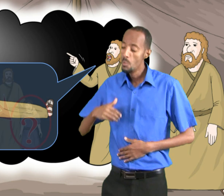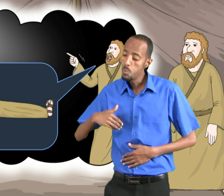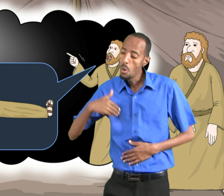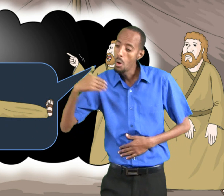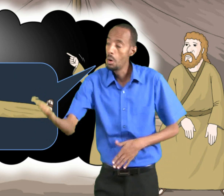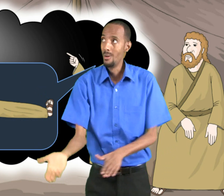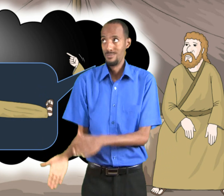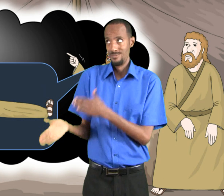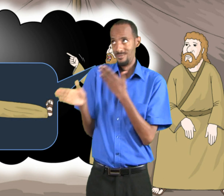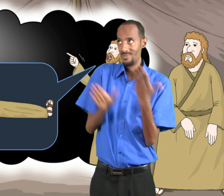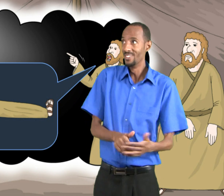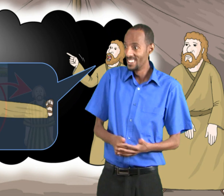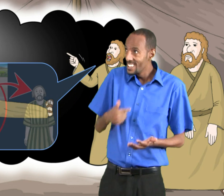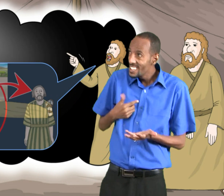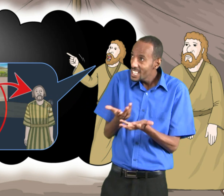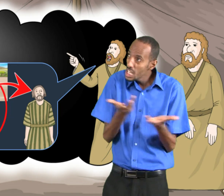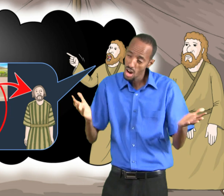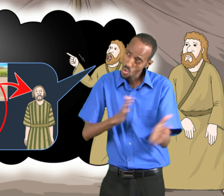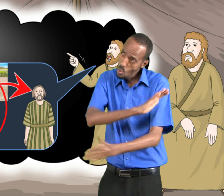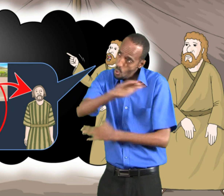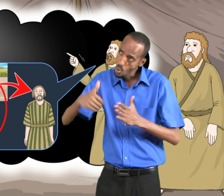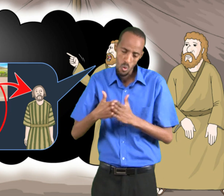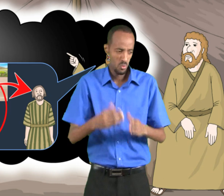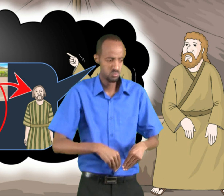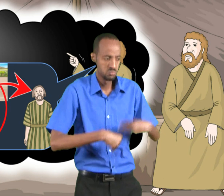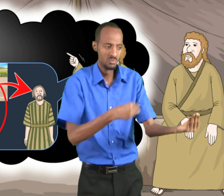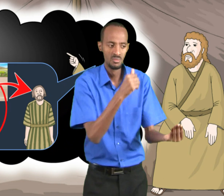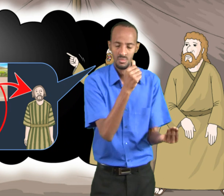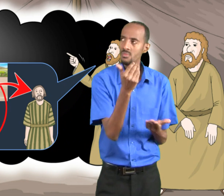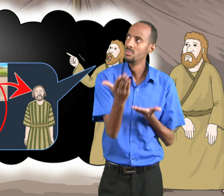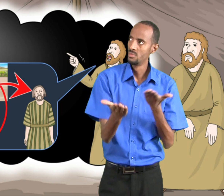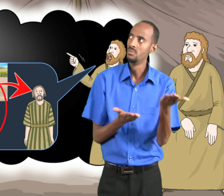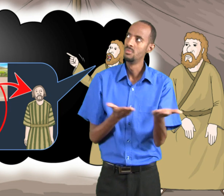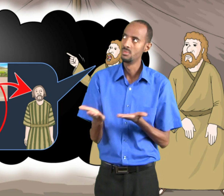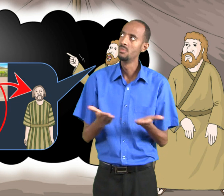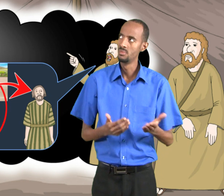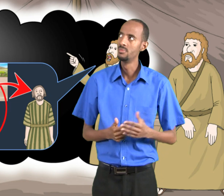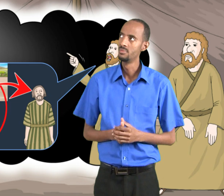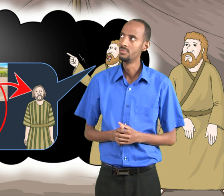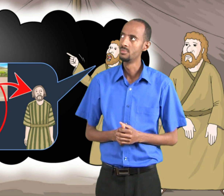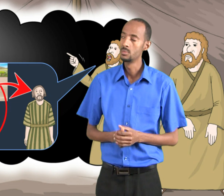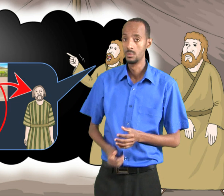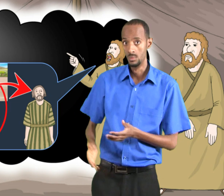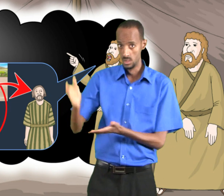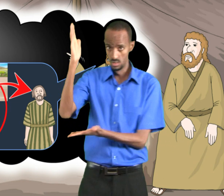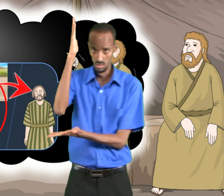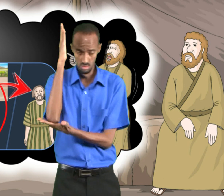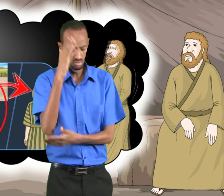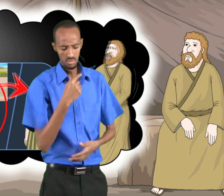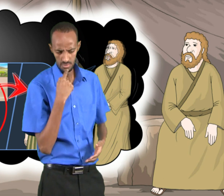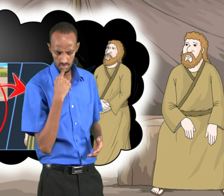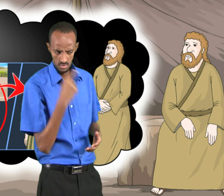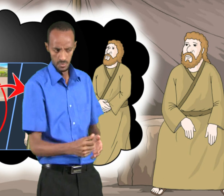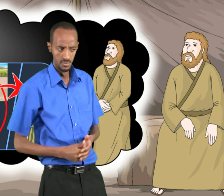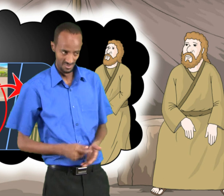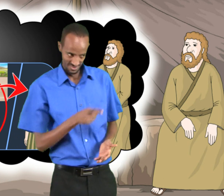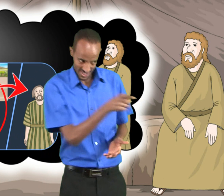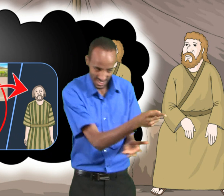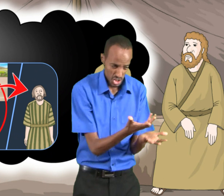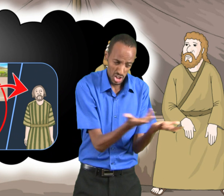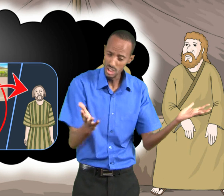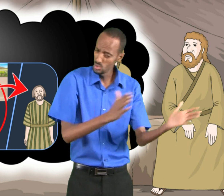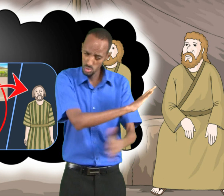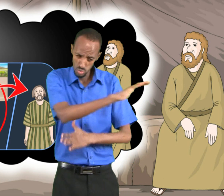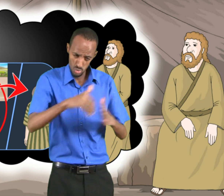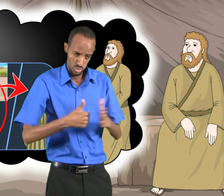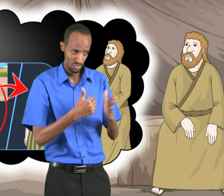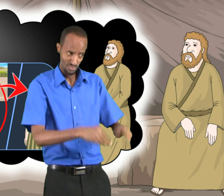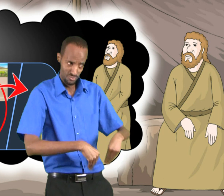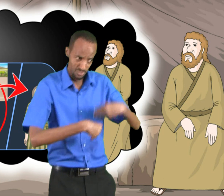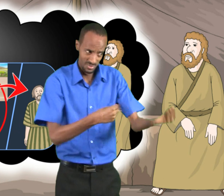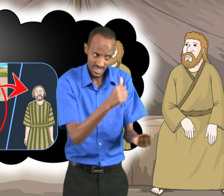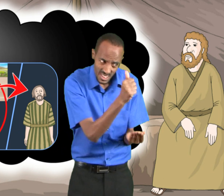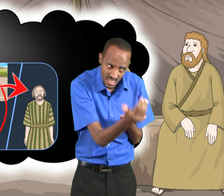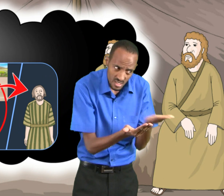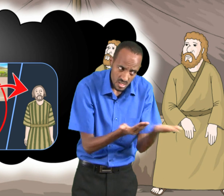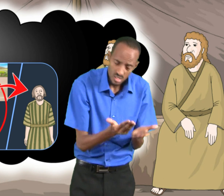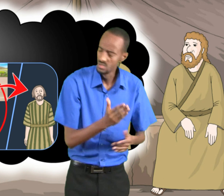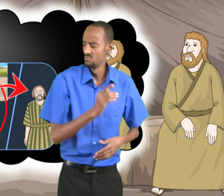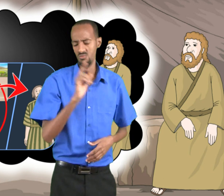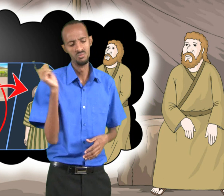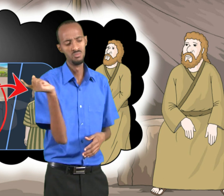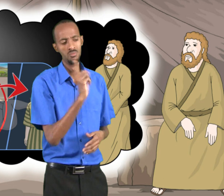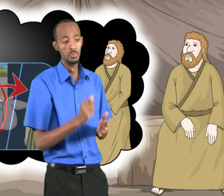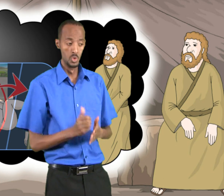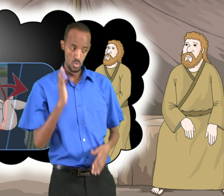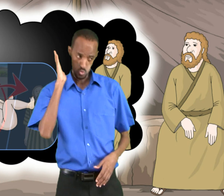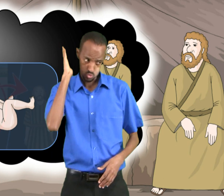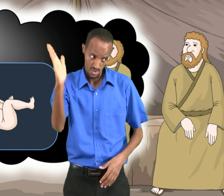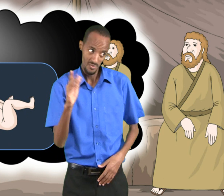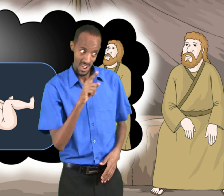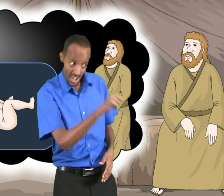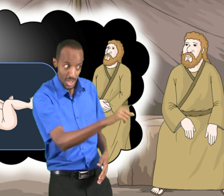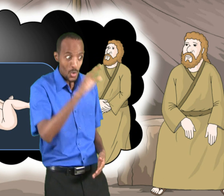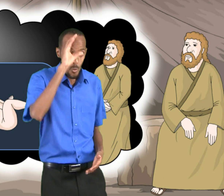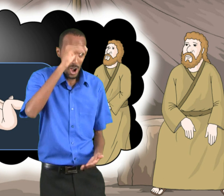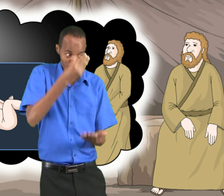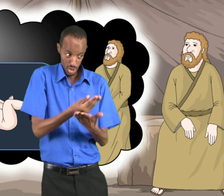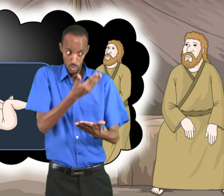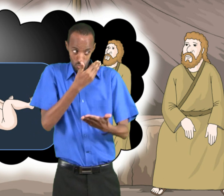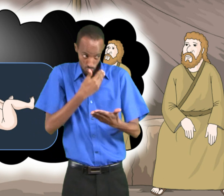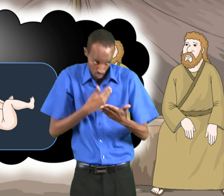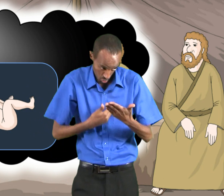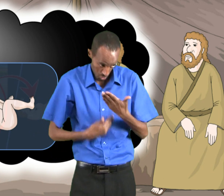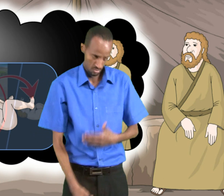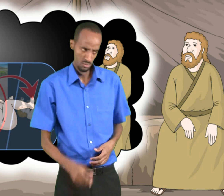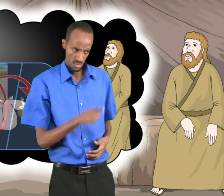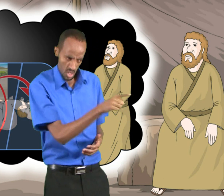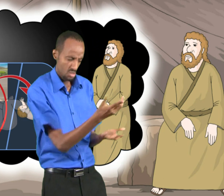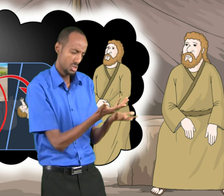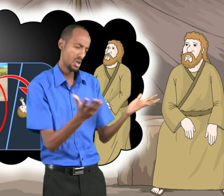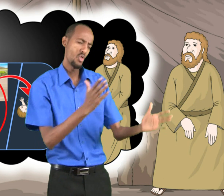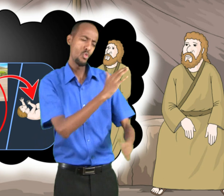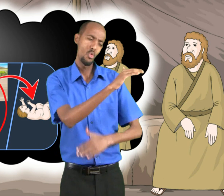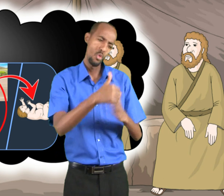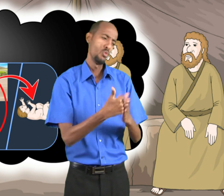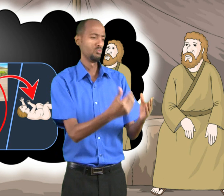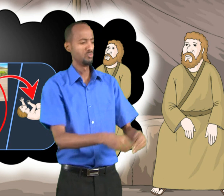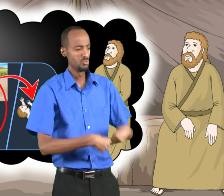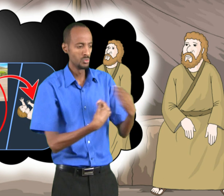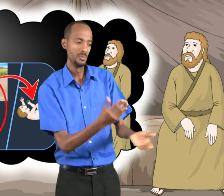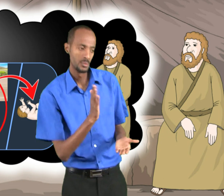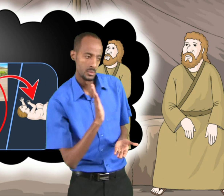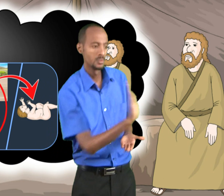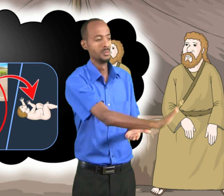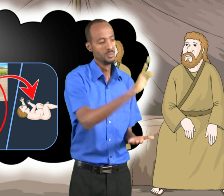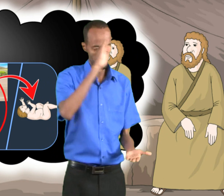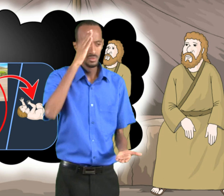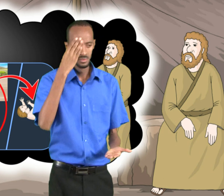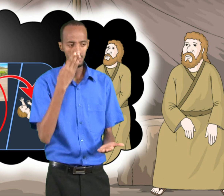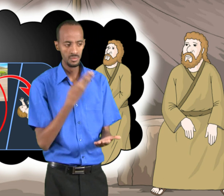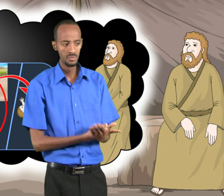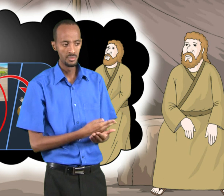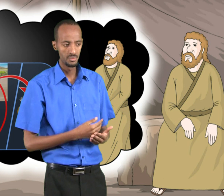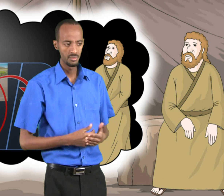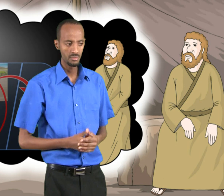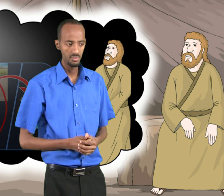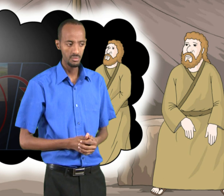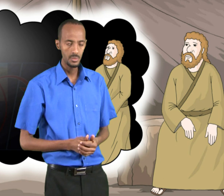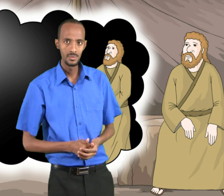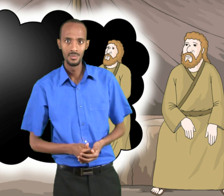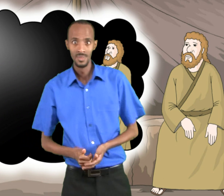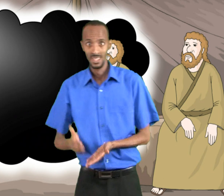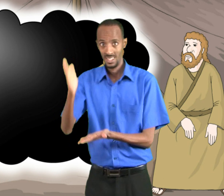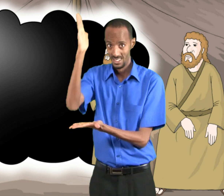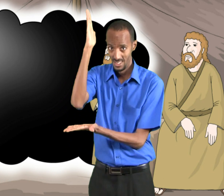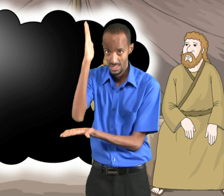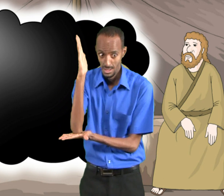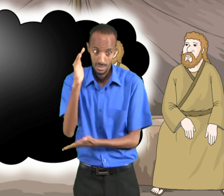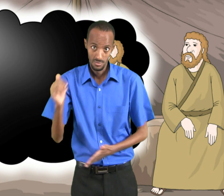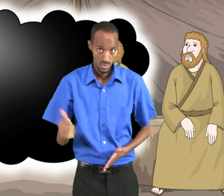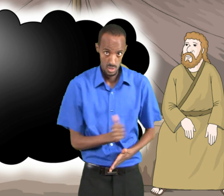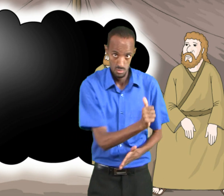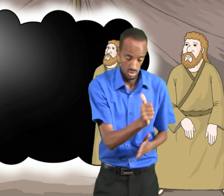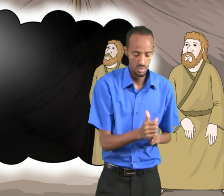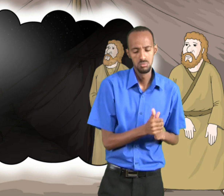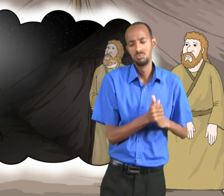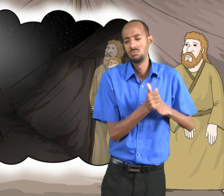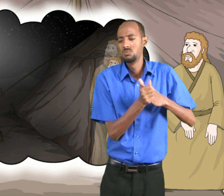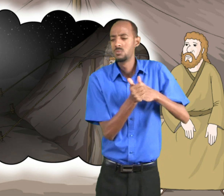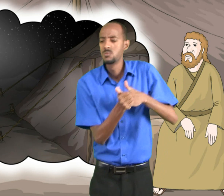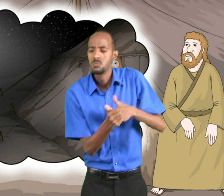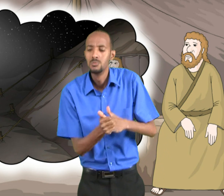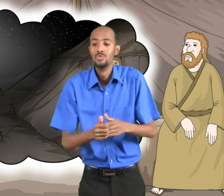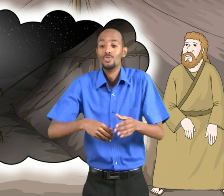Abram continued, “Behold, You have given me no offspring, so a servant in my household will be my heir.” Then the word of the LORD came to Abram, saying, “This one will not be your heir, but one who comes from your own body will be your heir.”